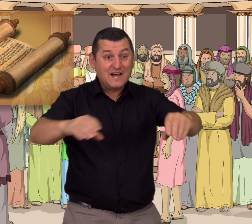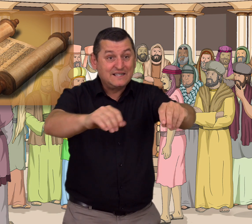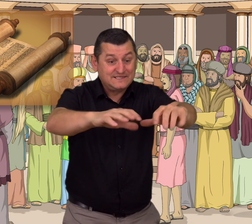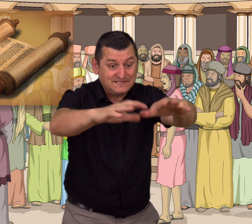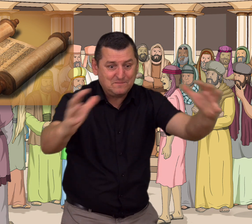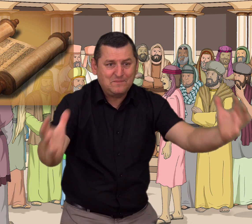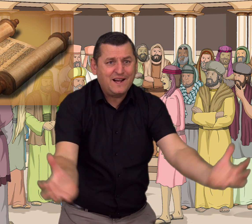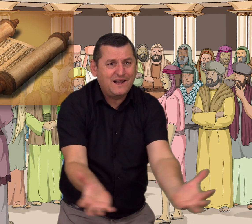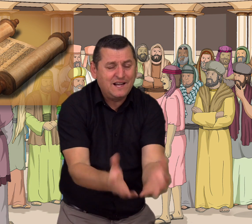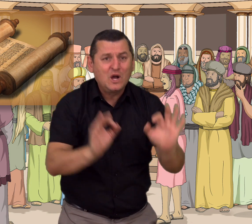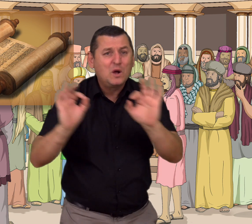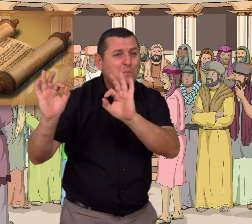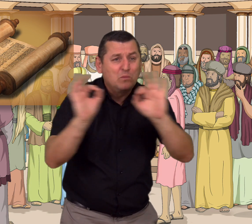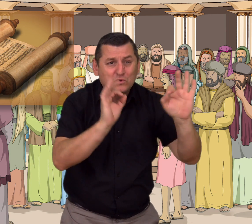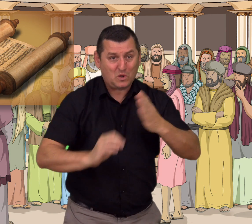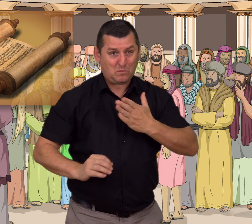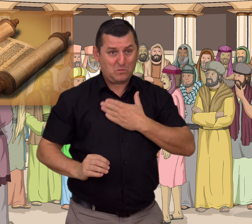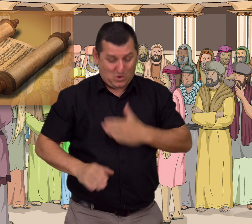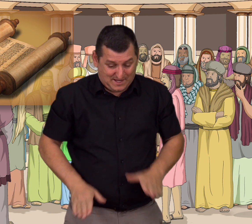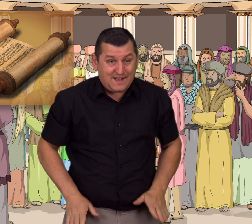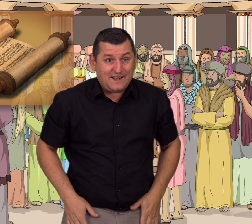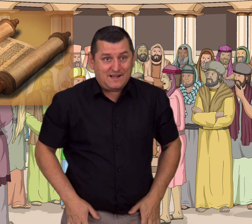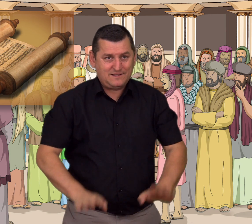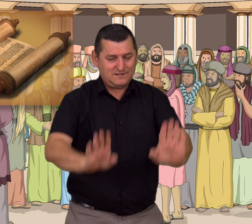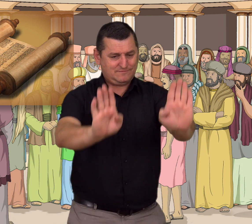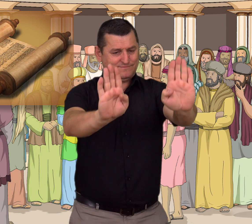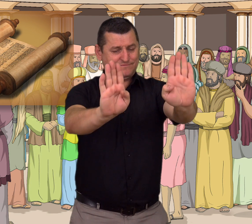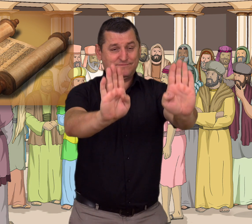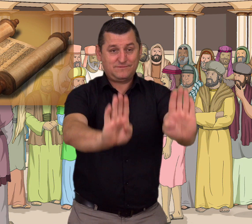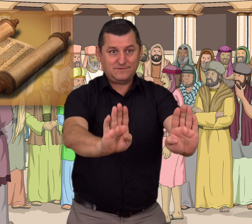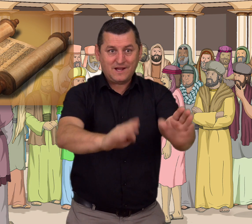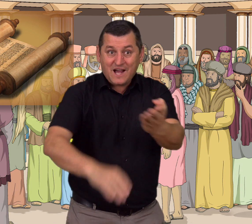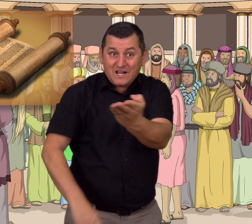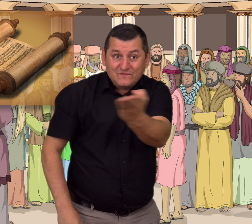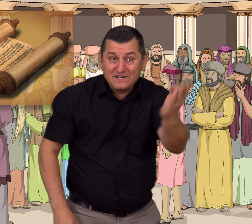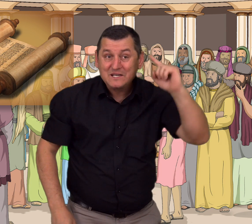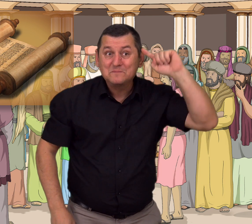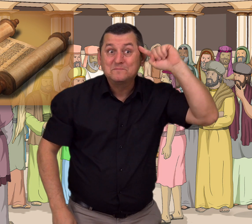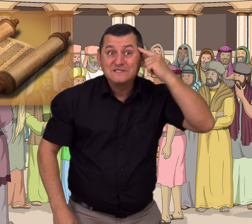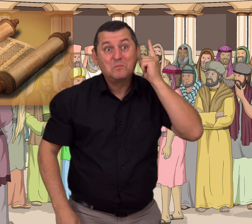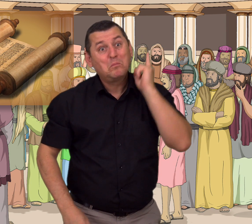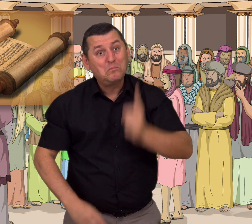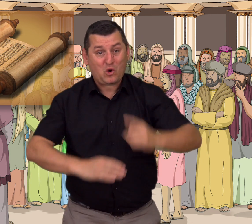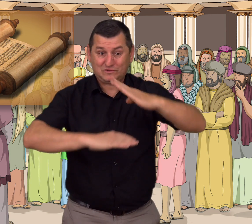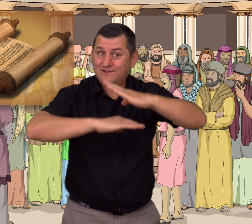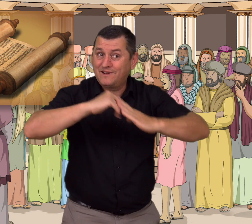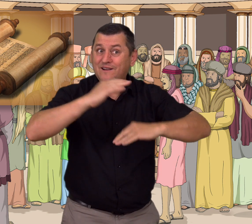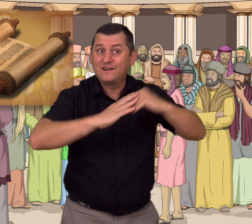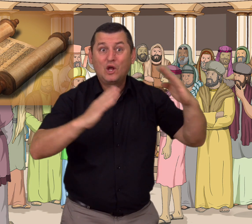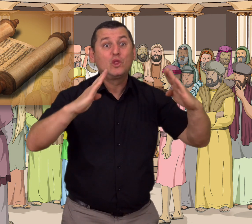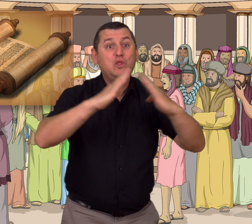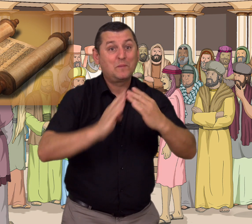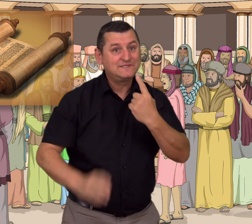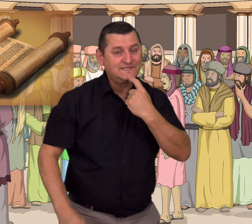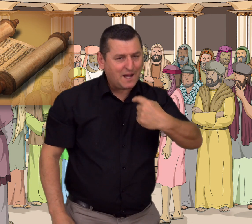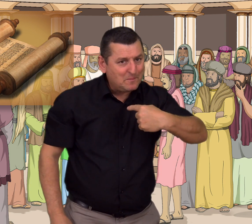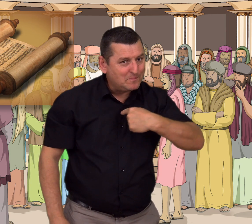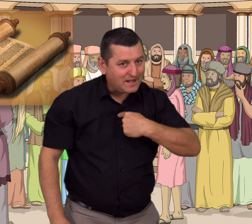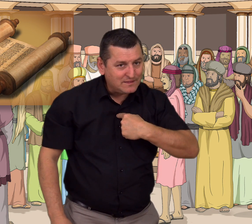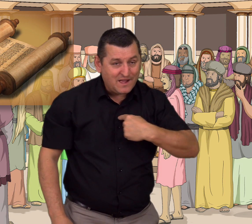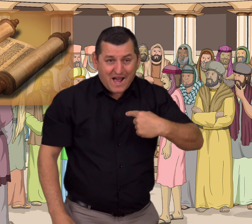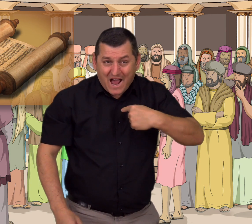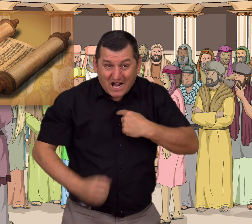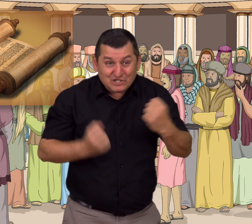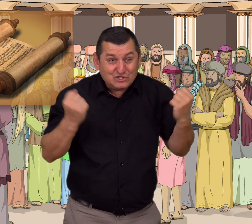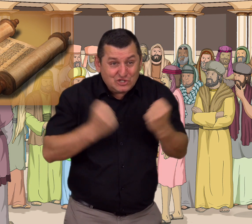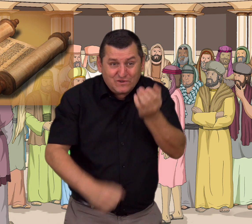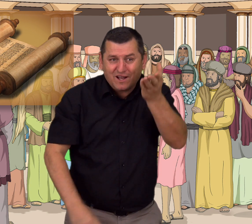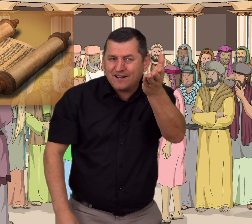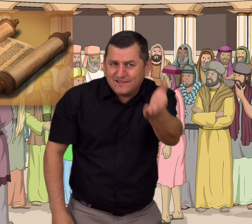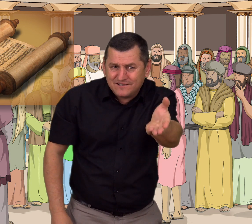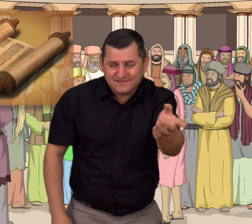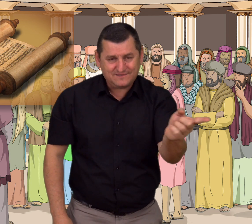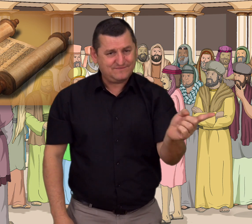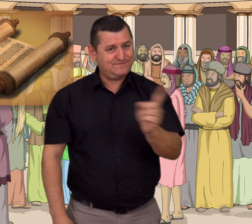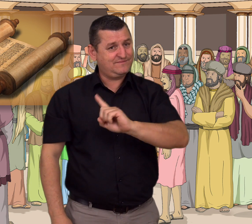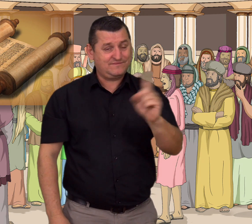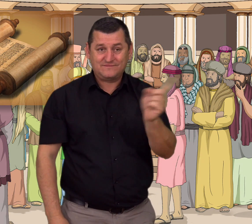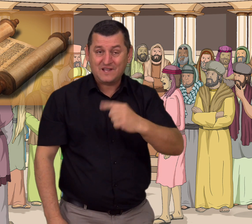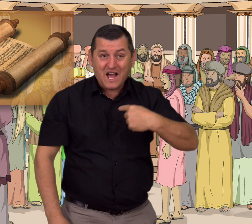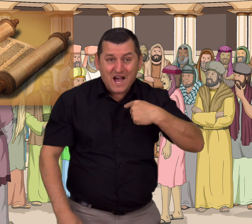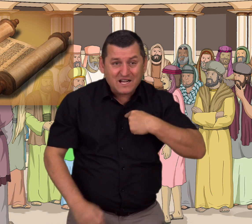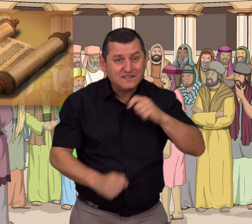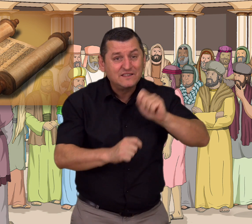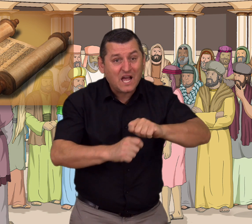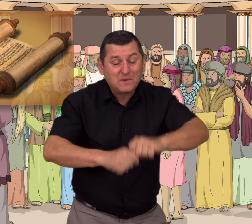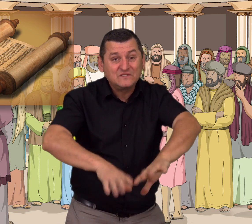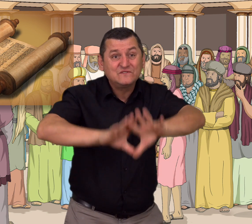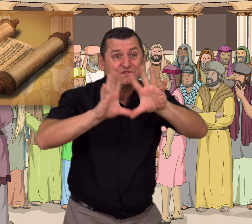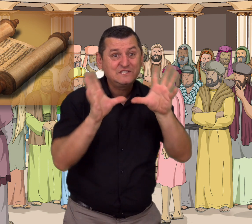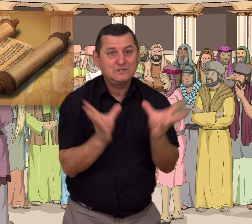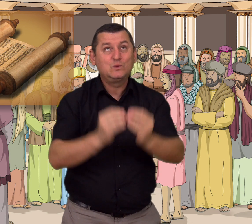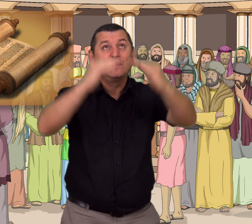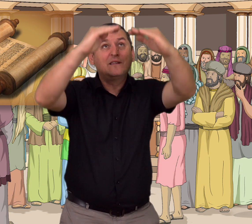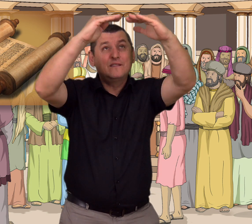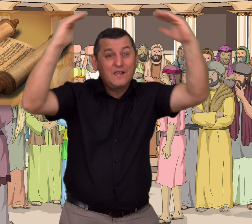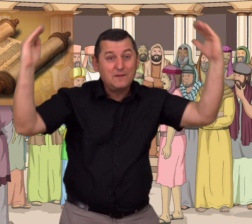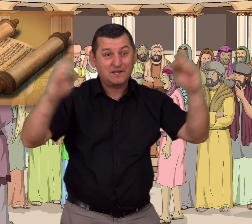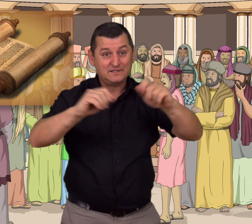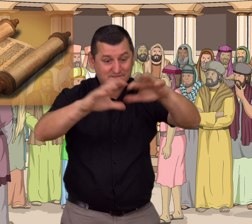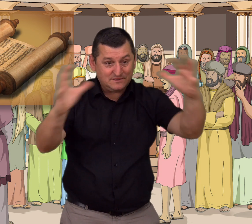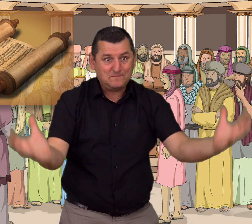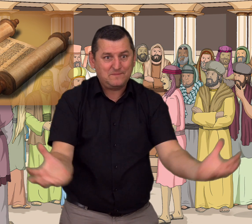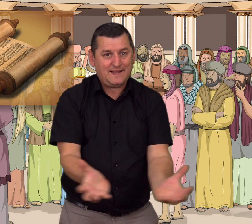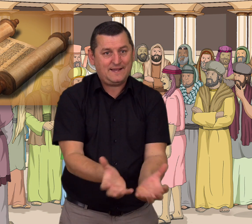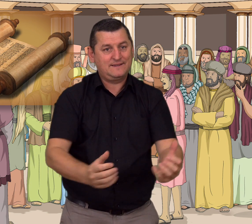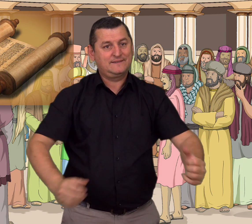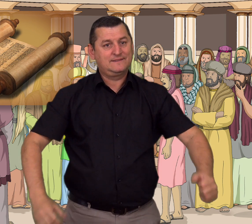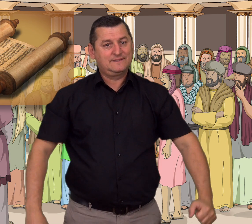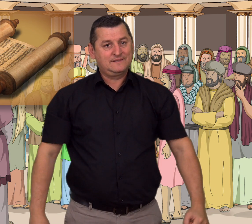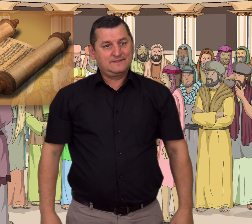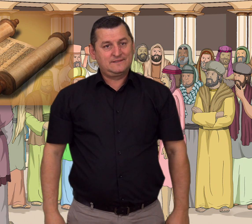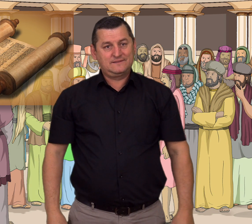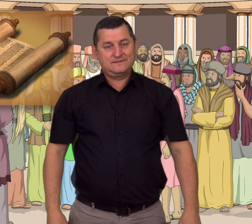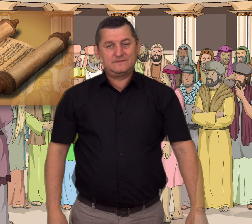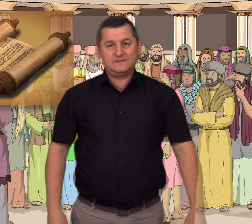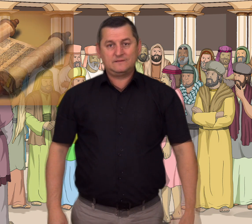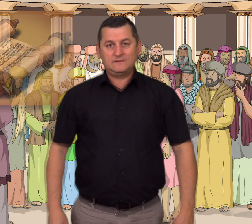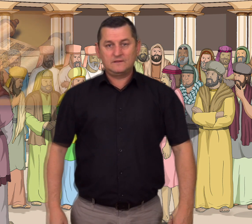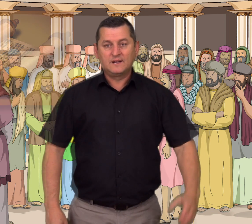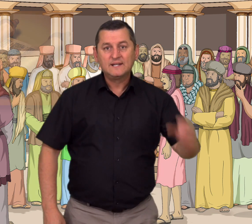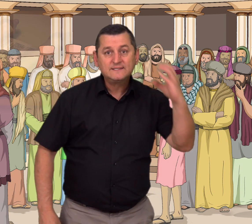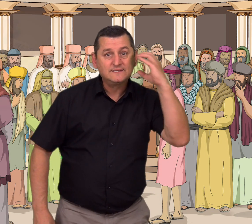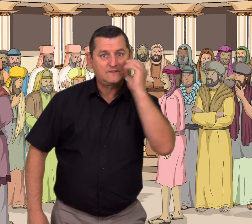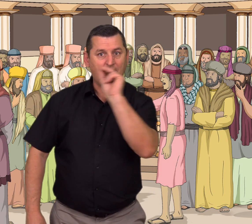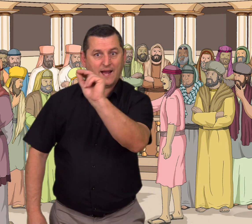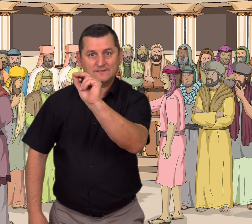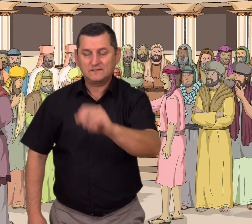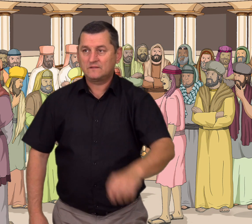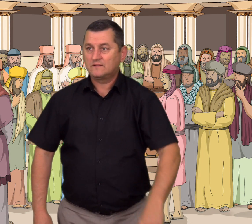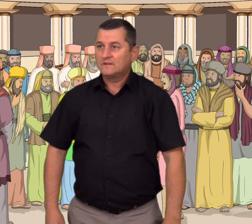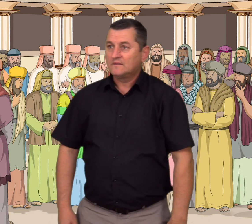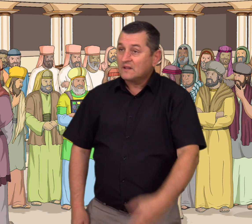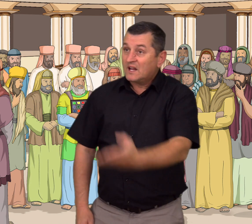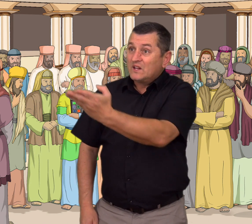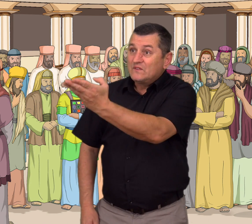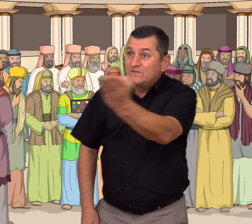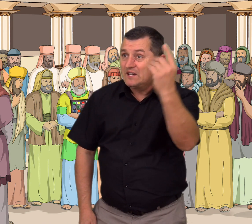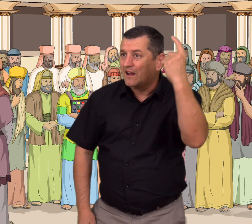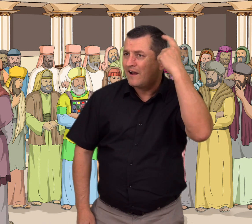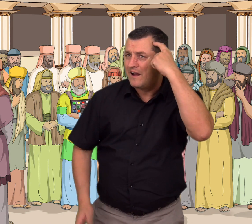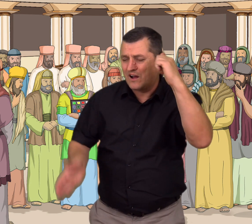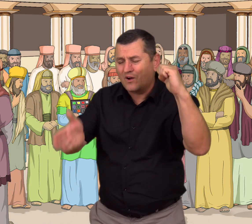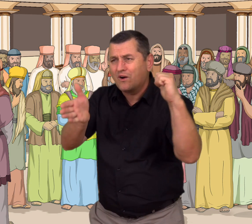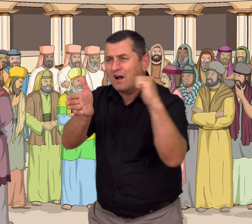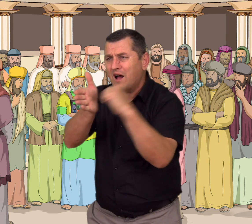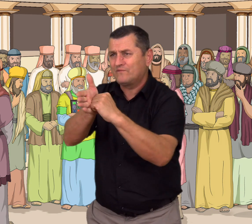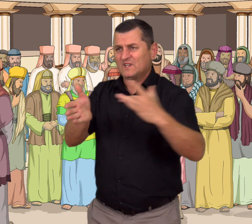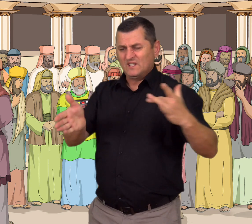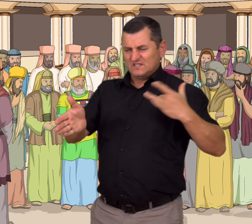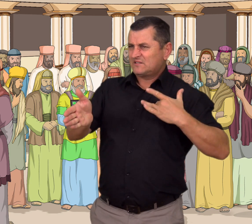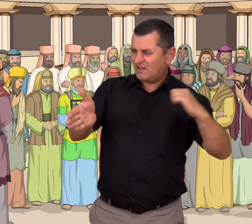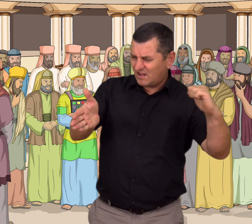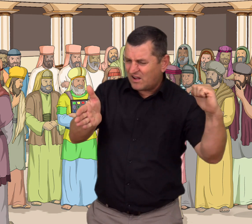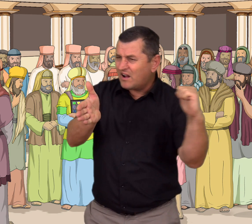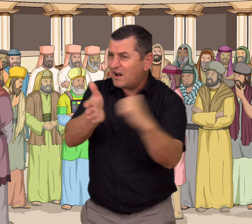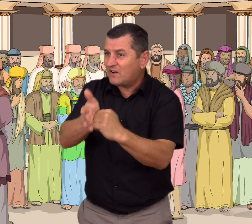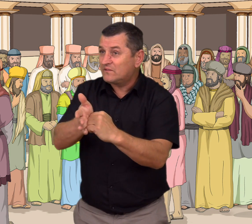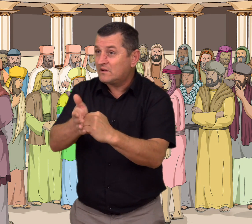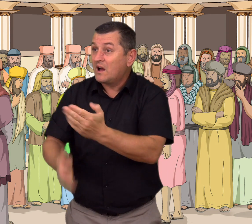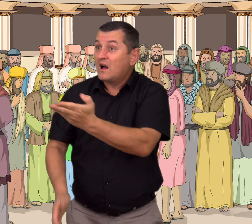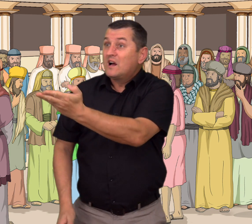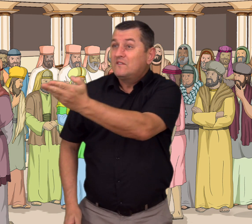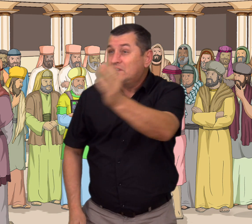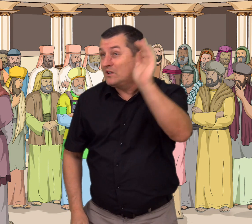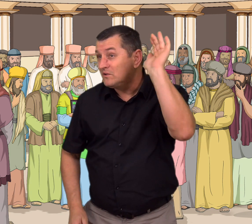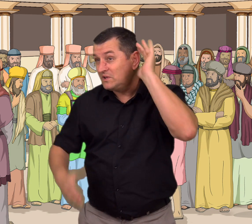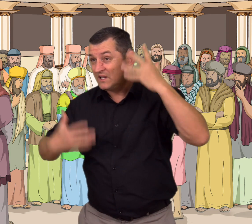What kind of house will you build for Me, says the Lord, or where will My place of repose be?